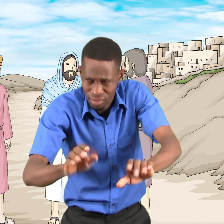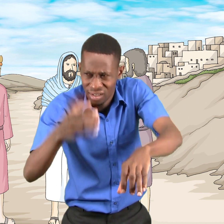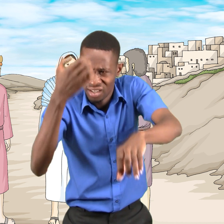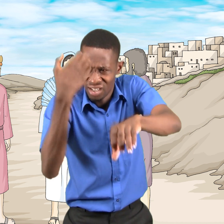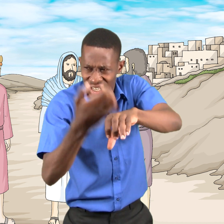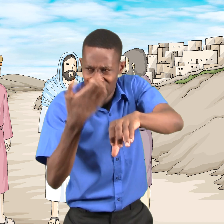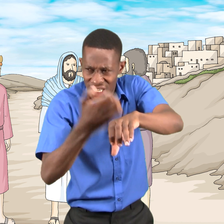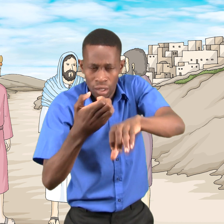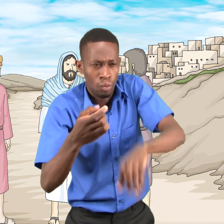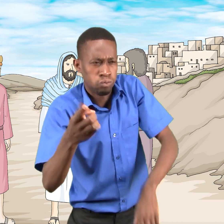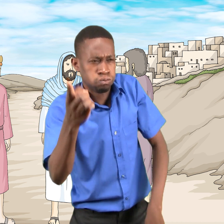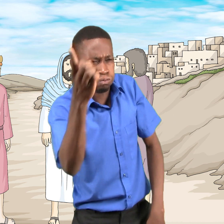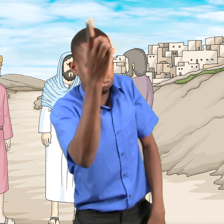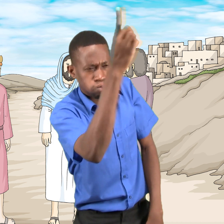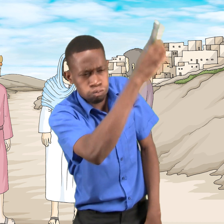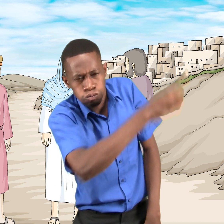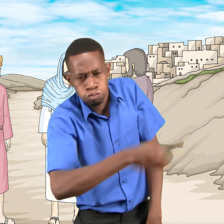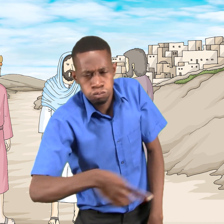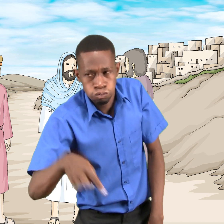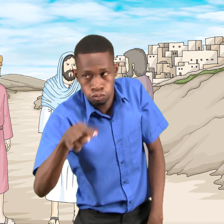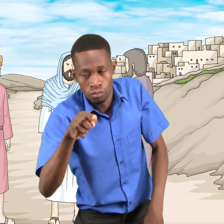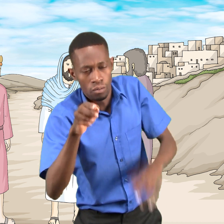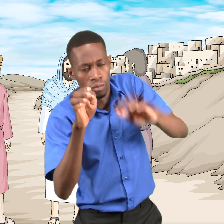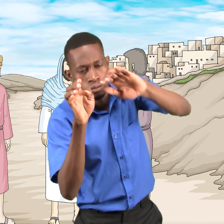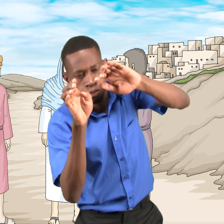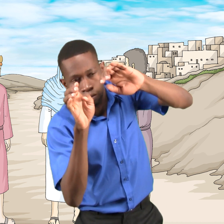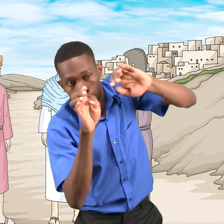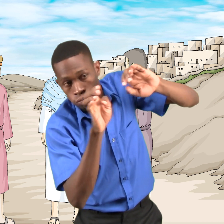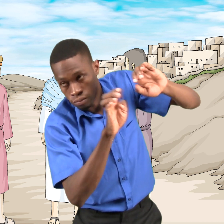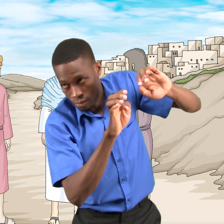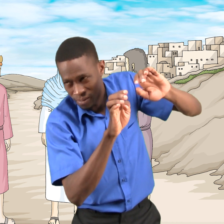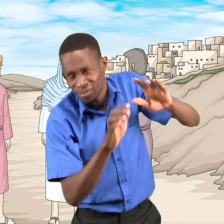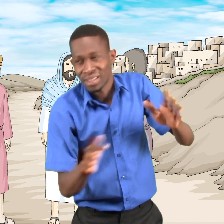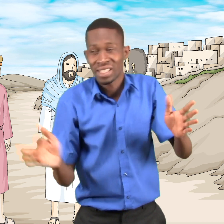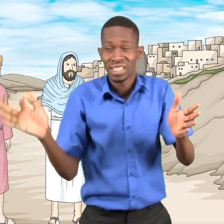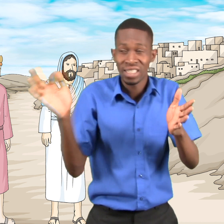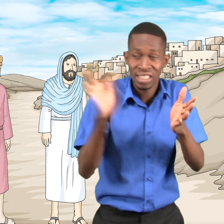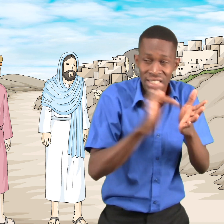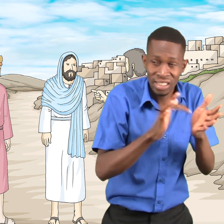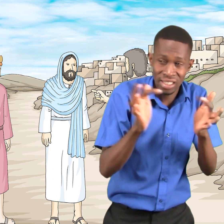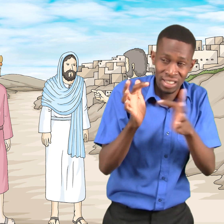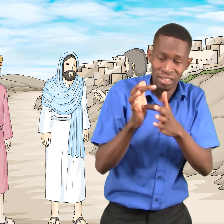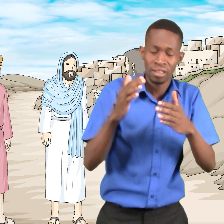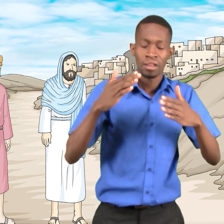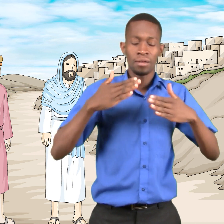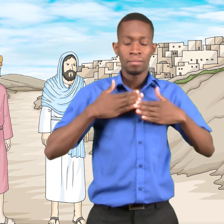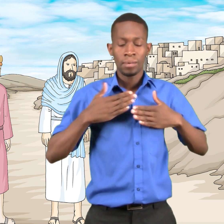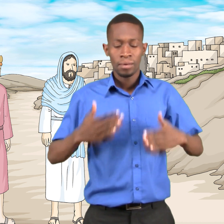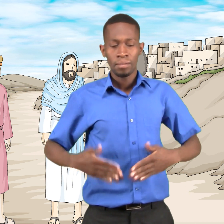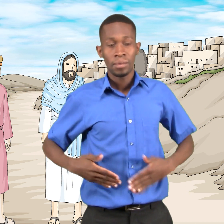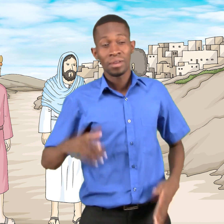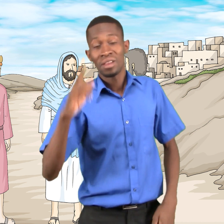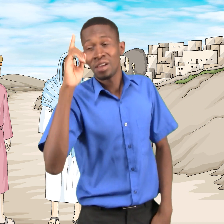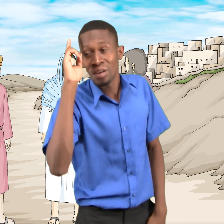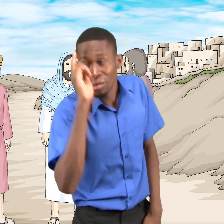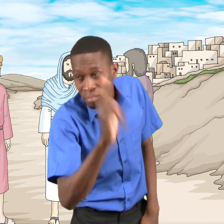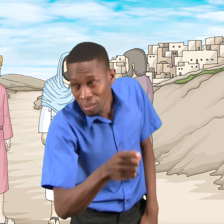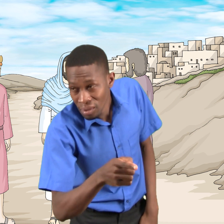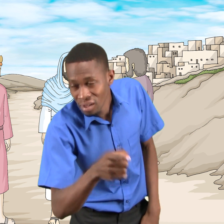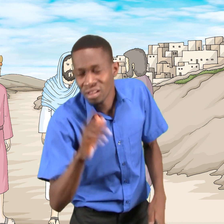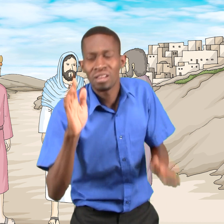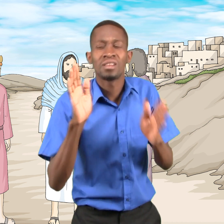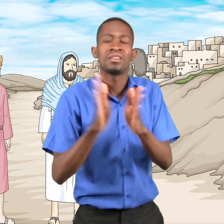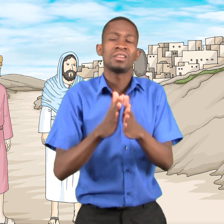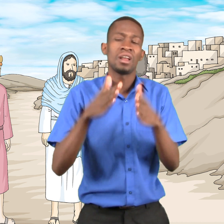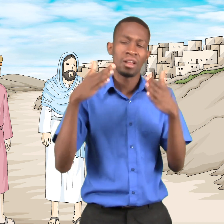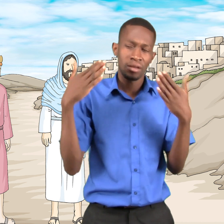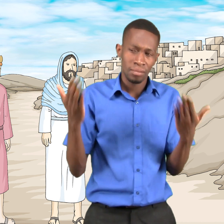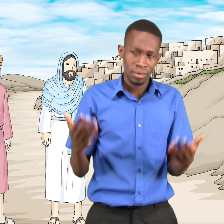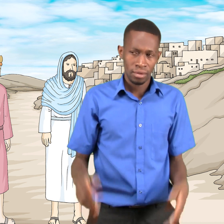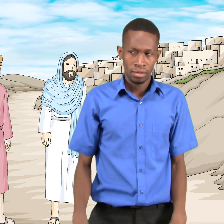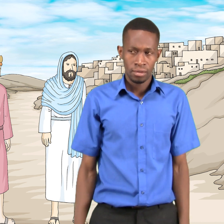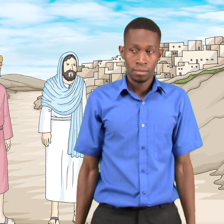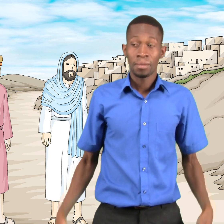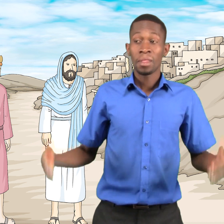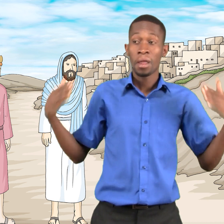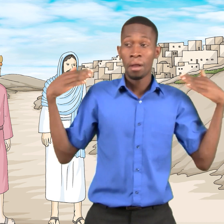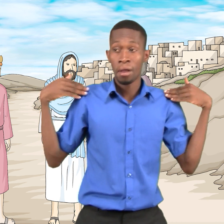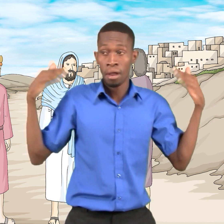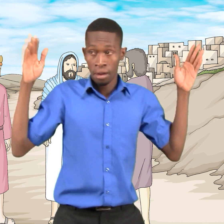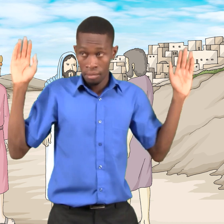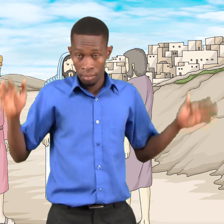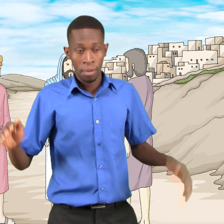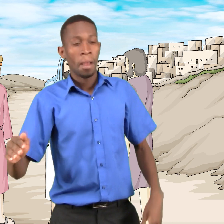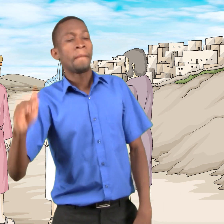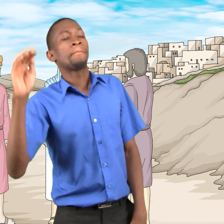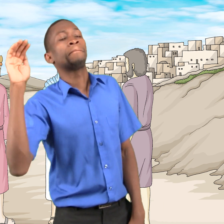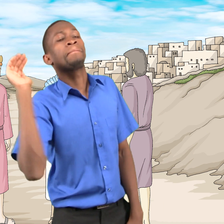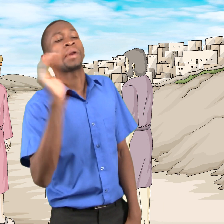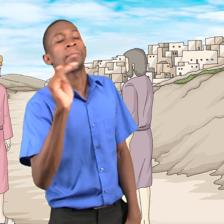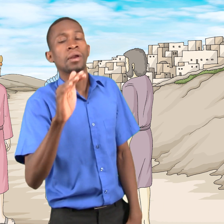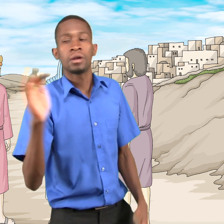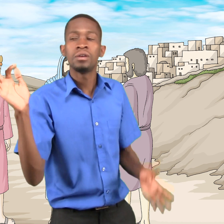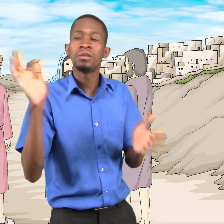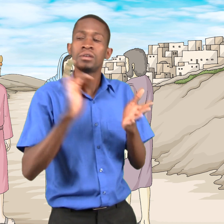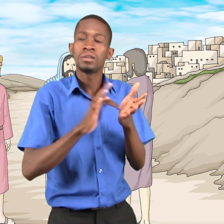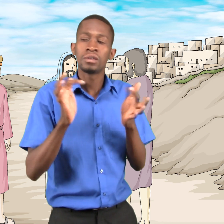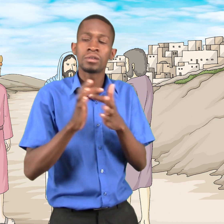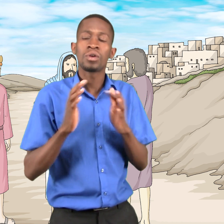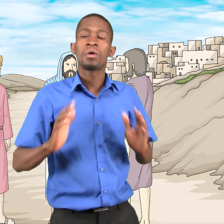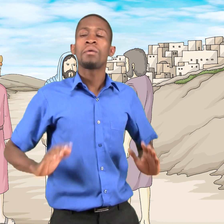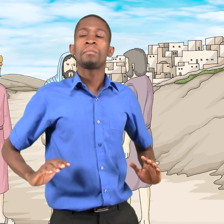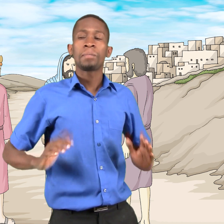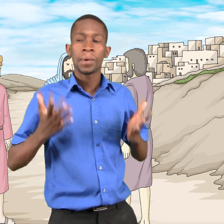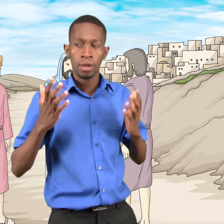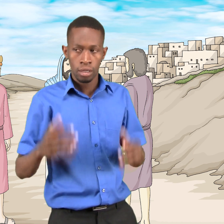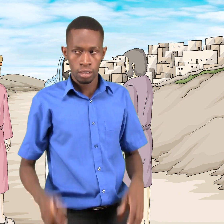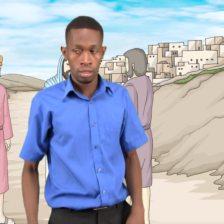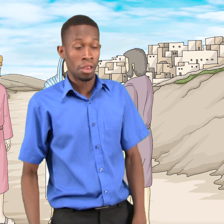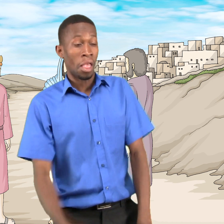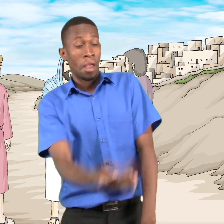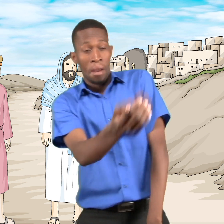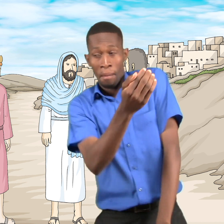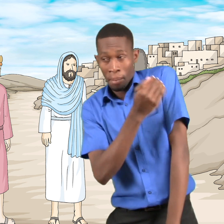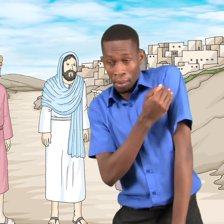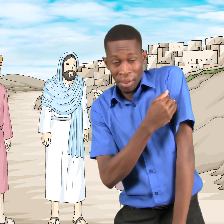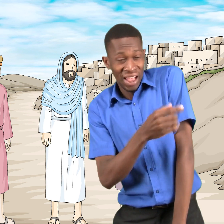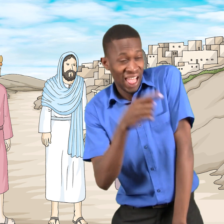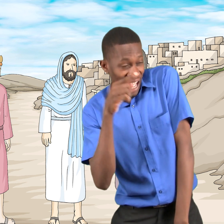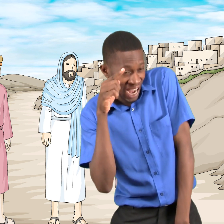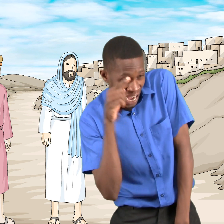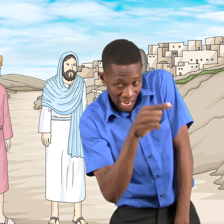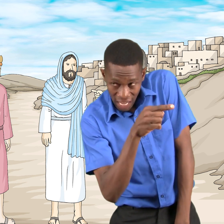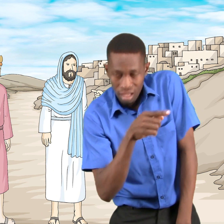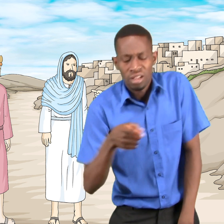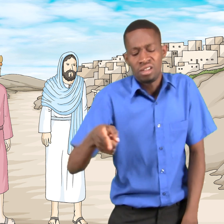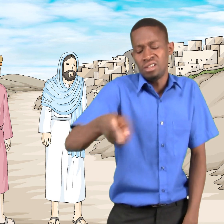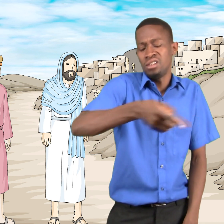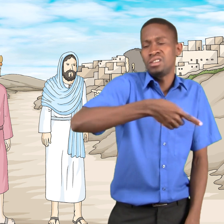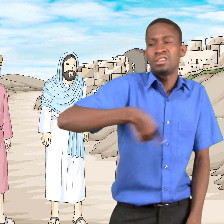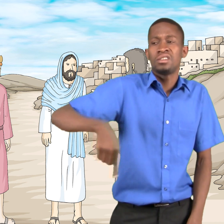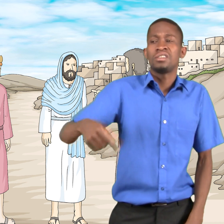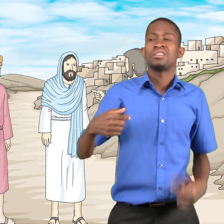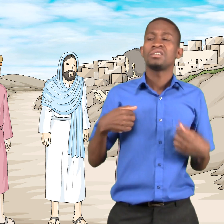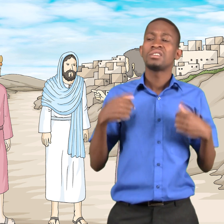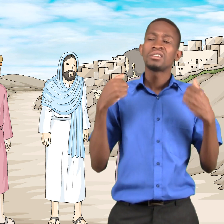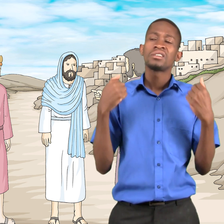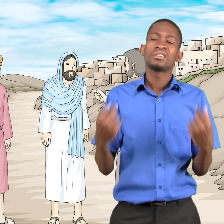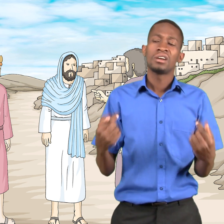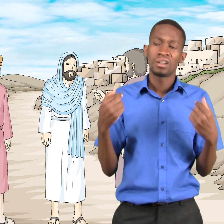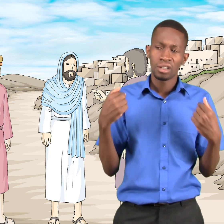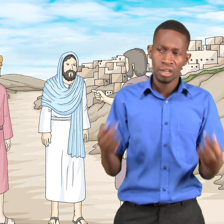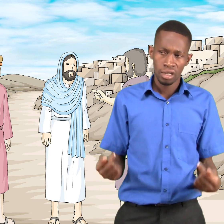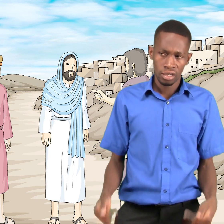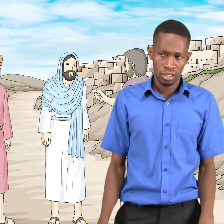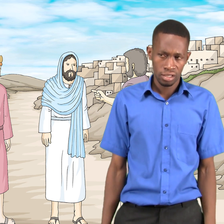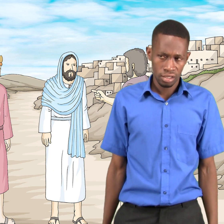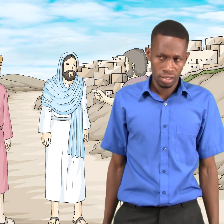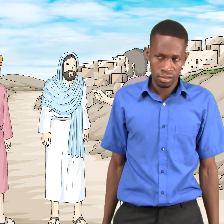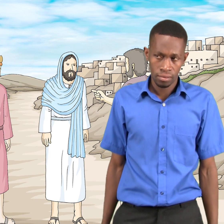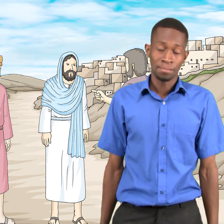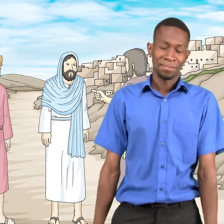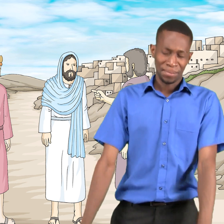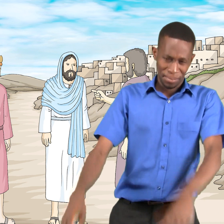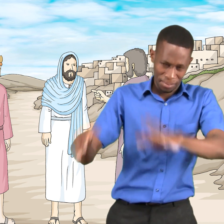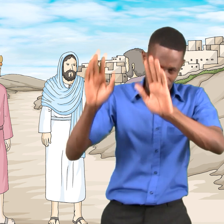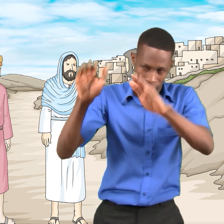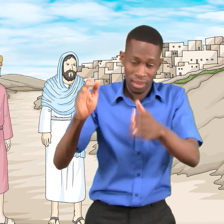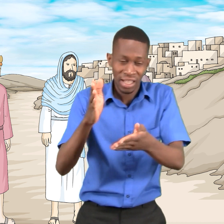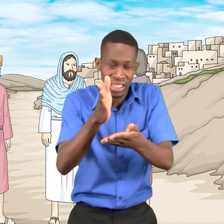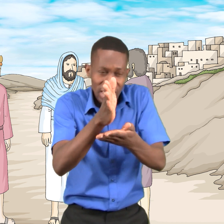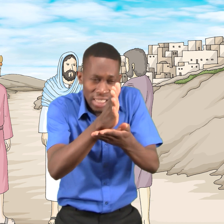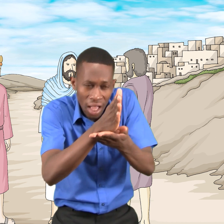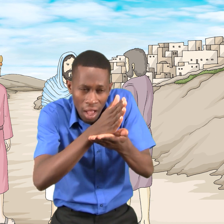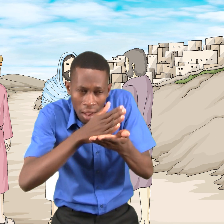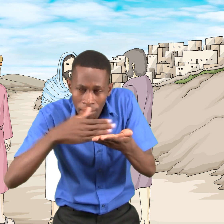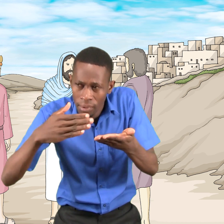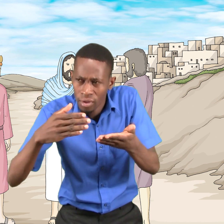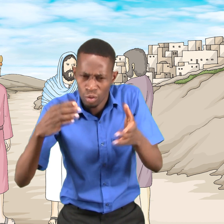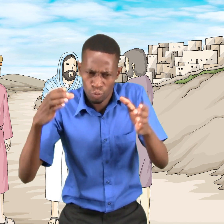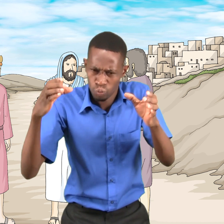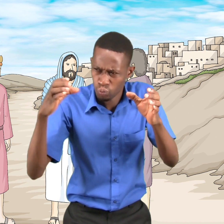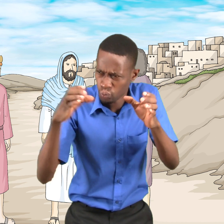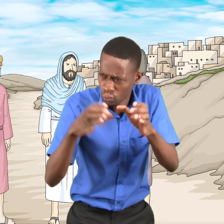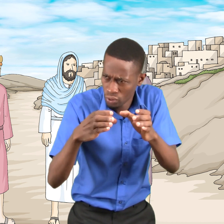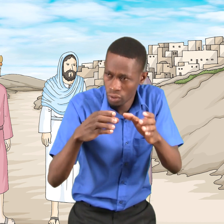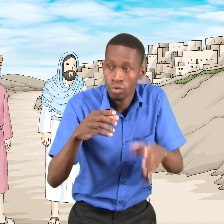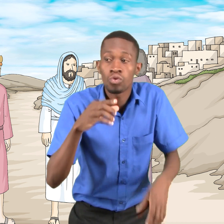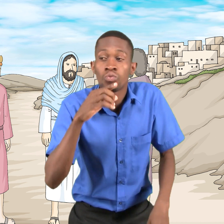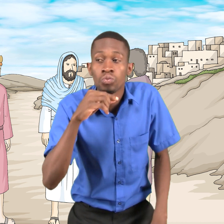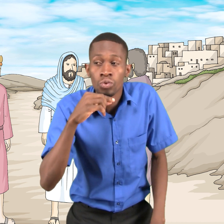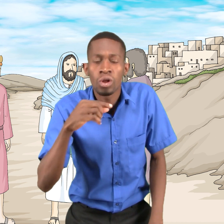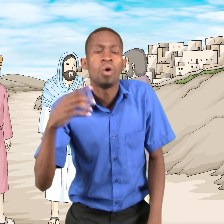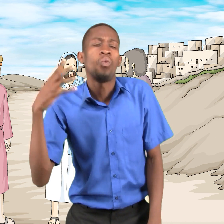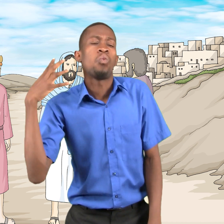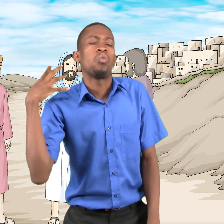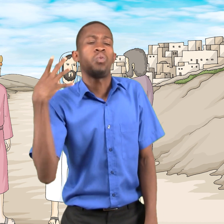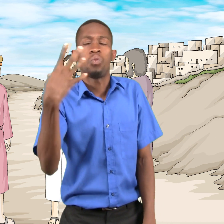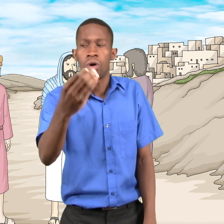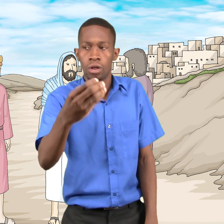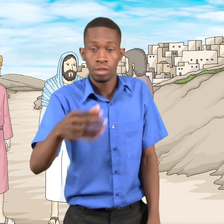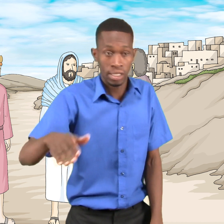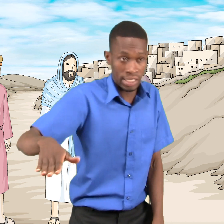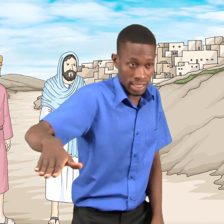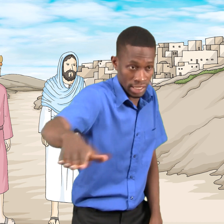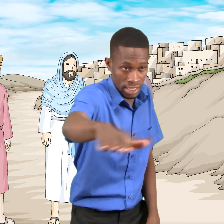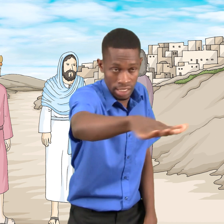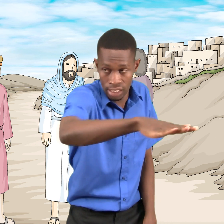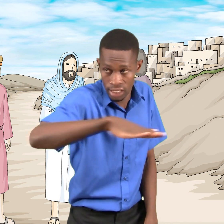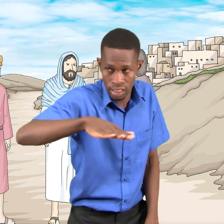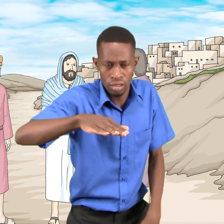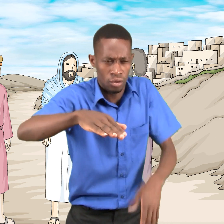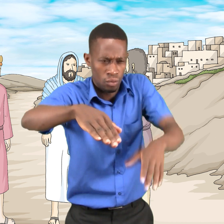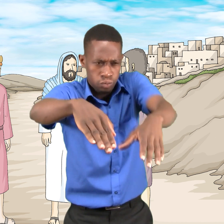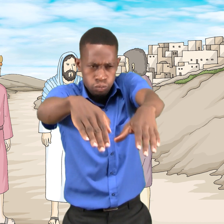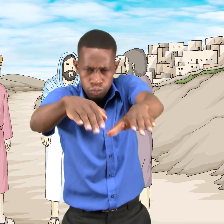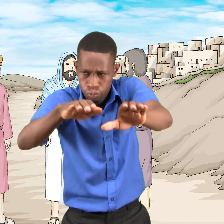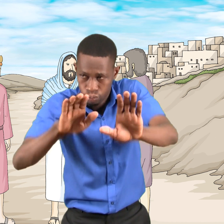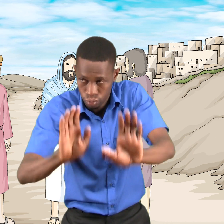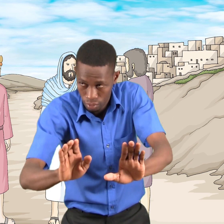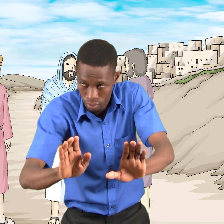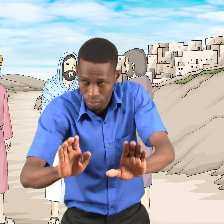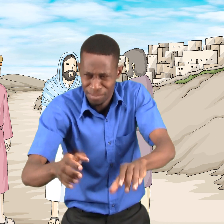They came and told us they had seen a vision of angels, who said that Jesus was alive.